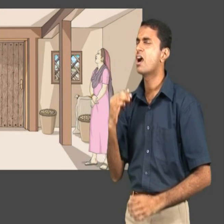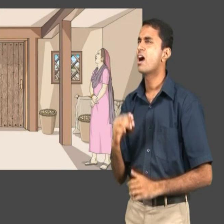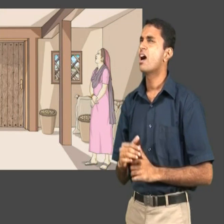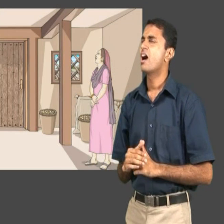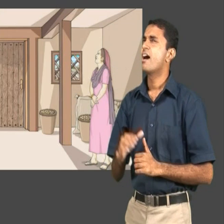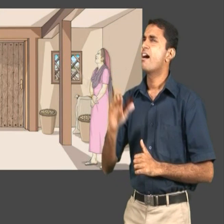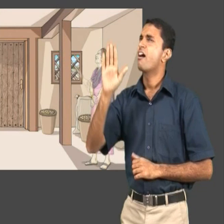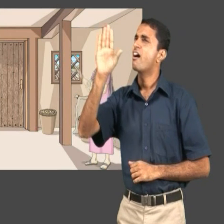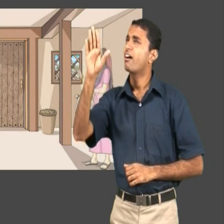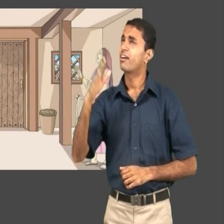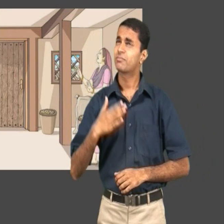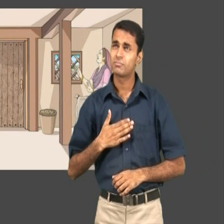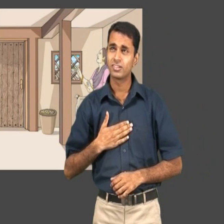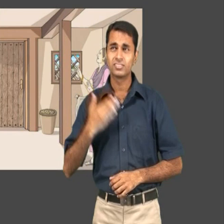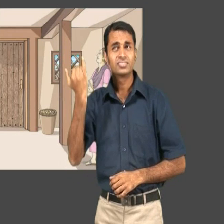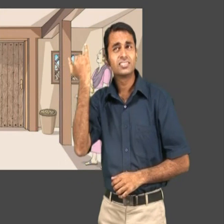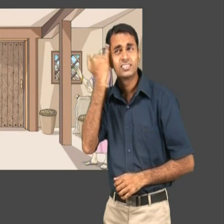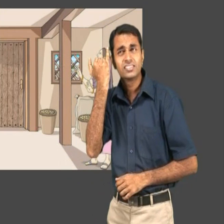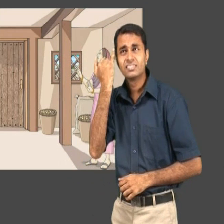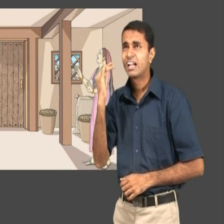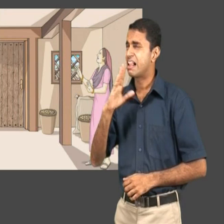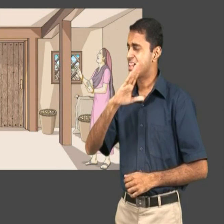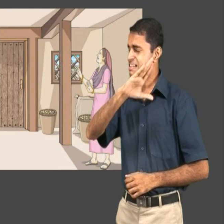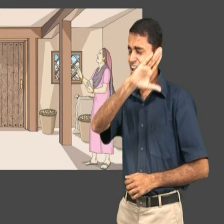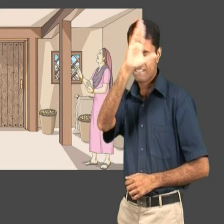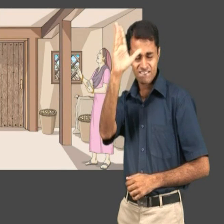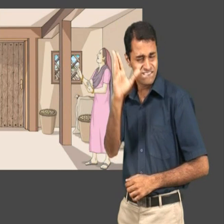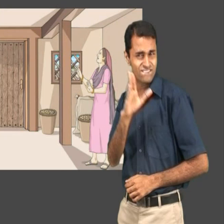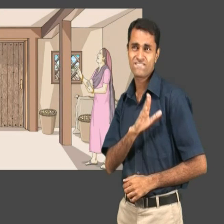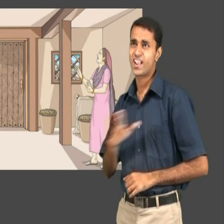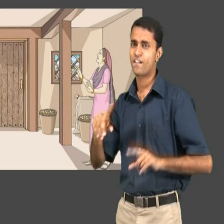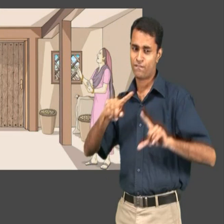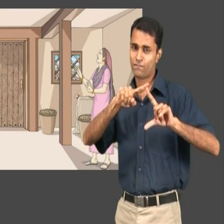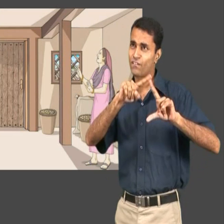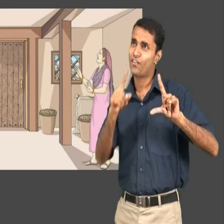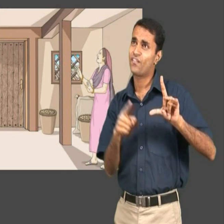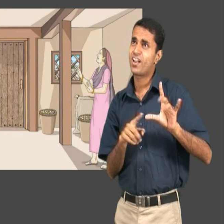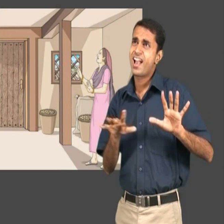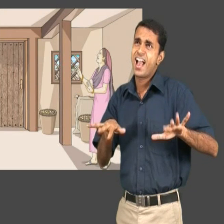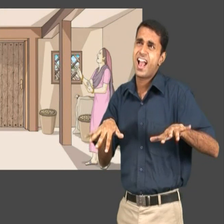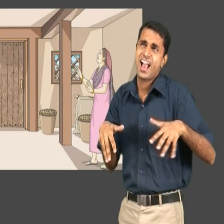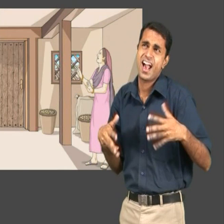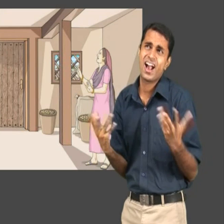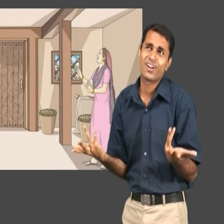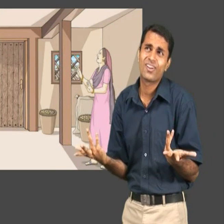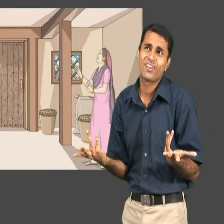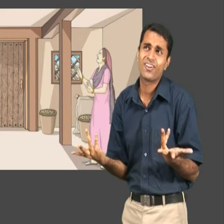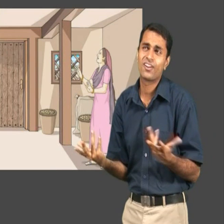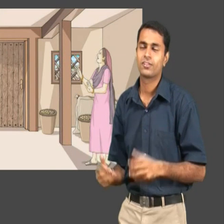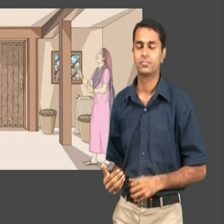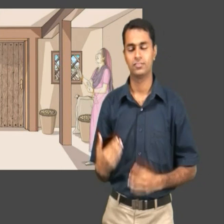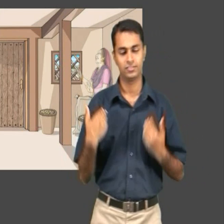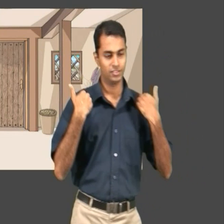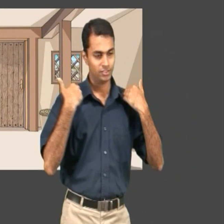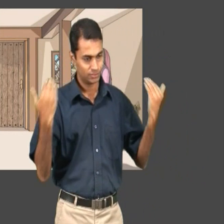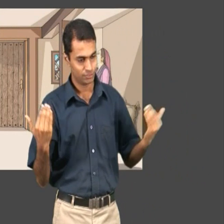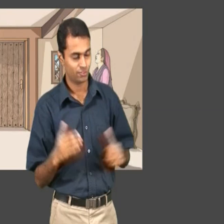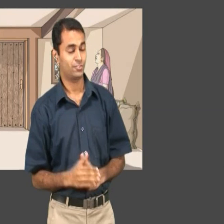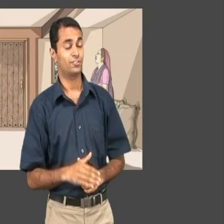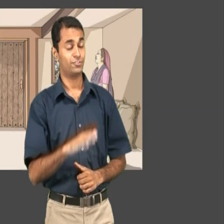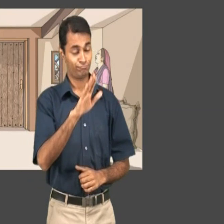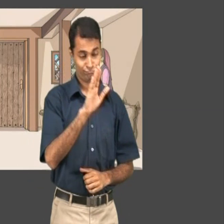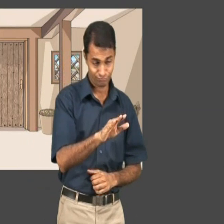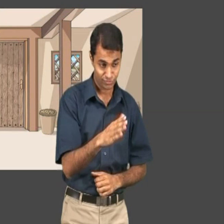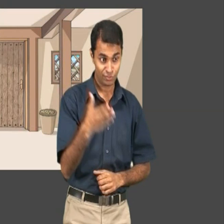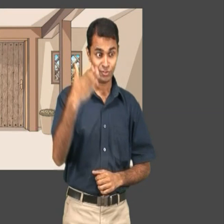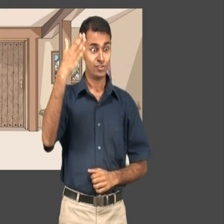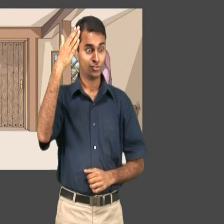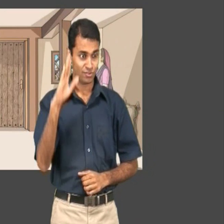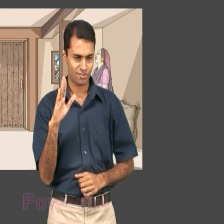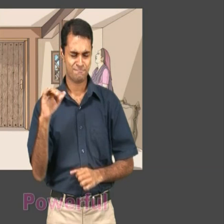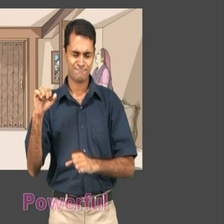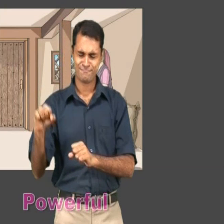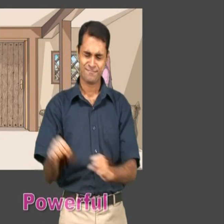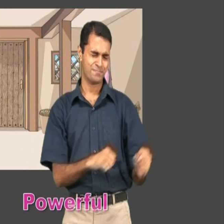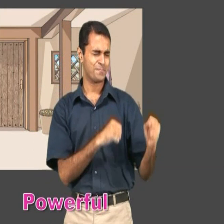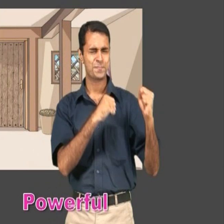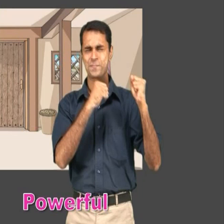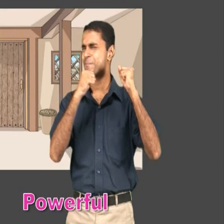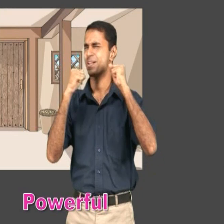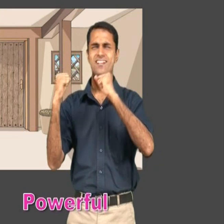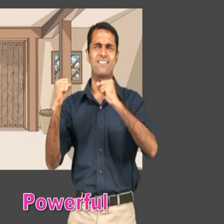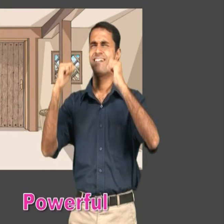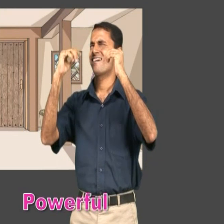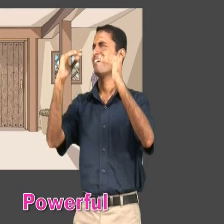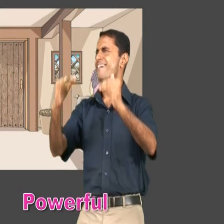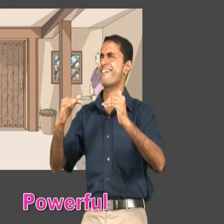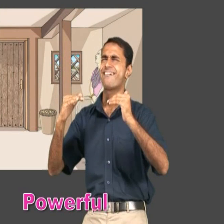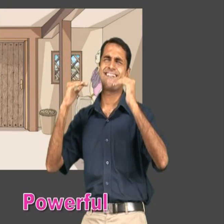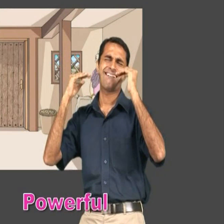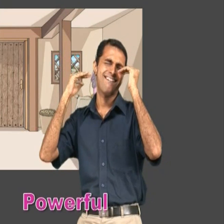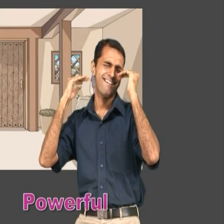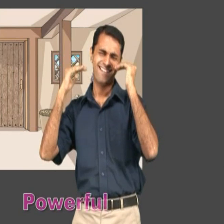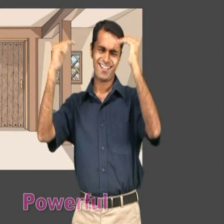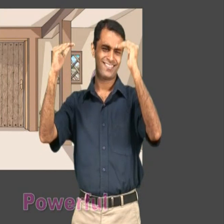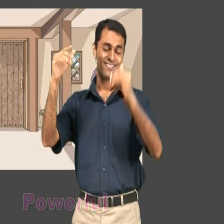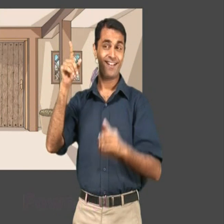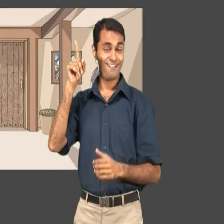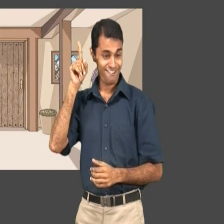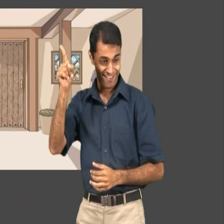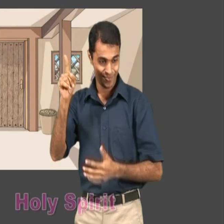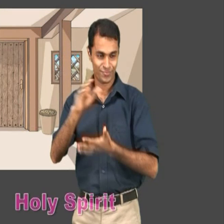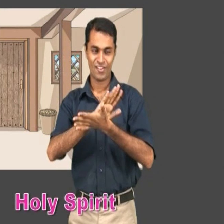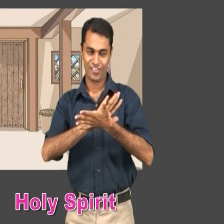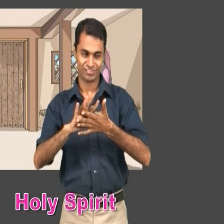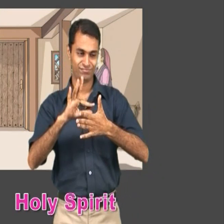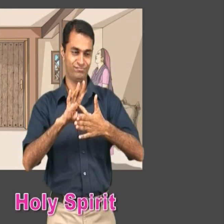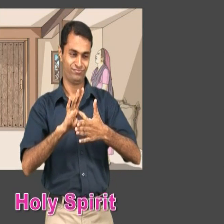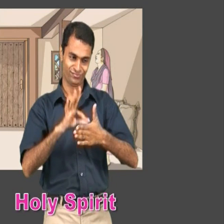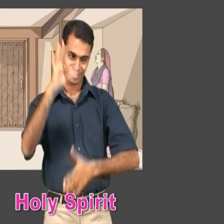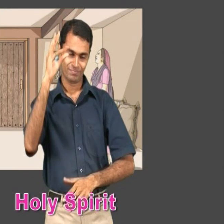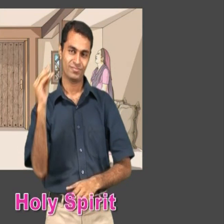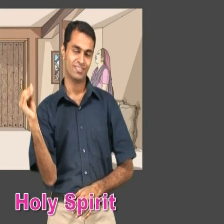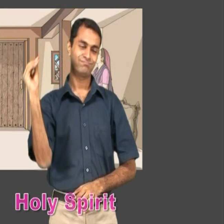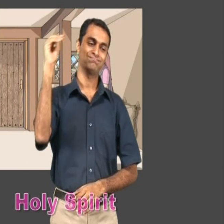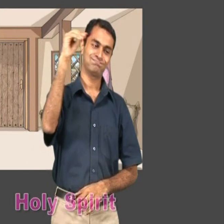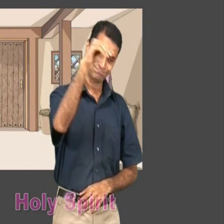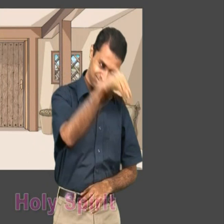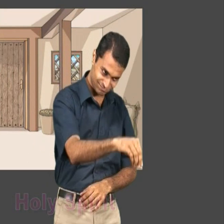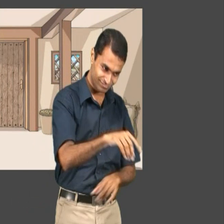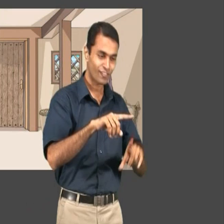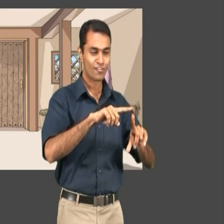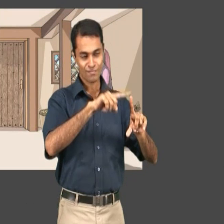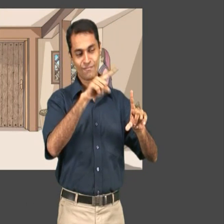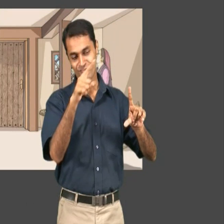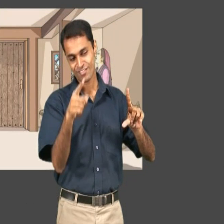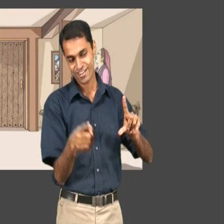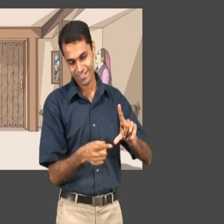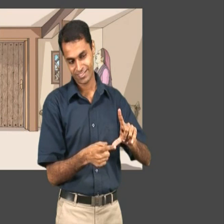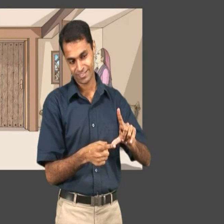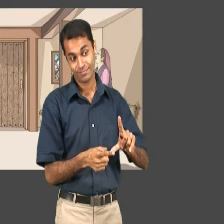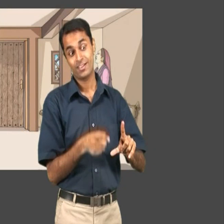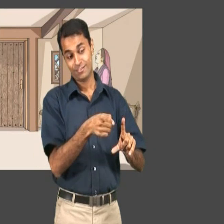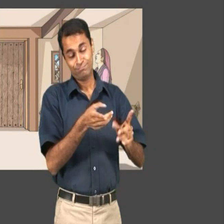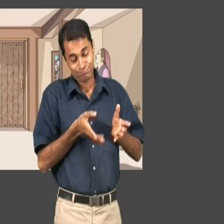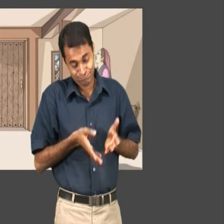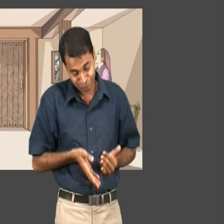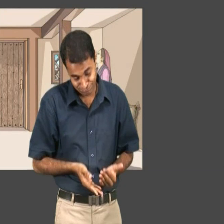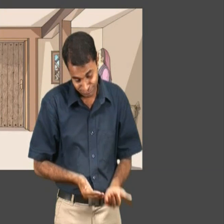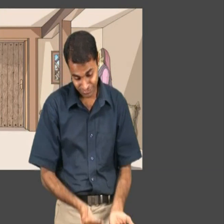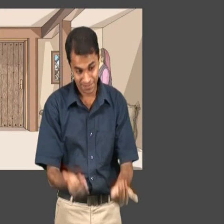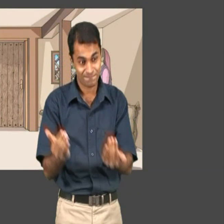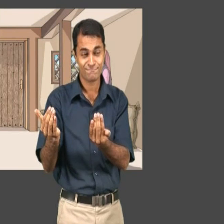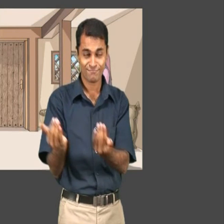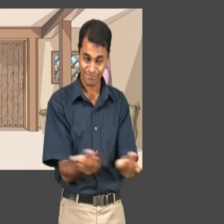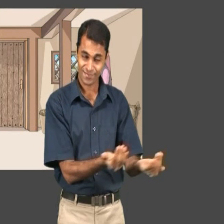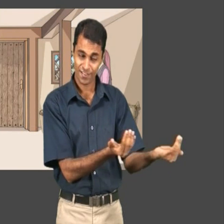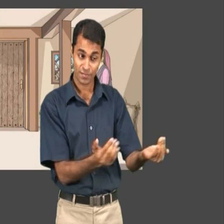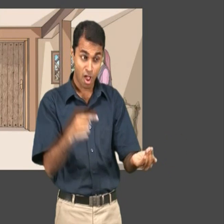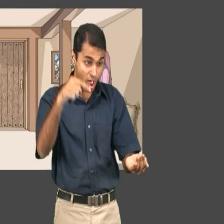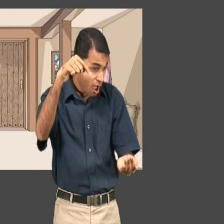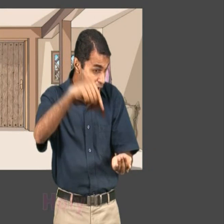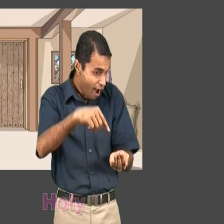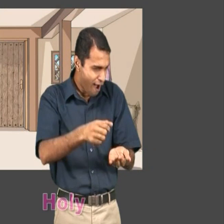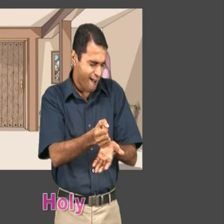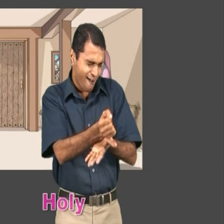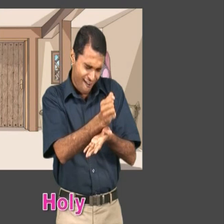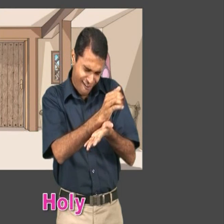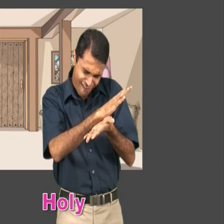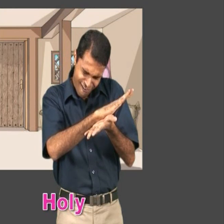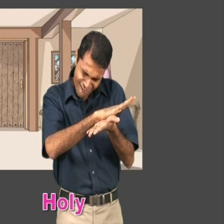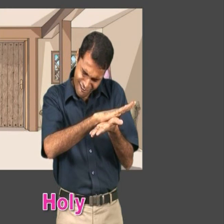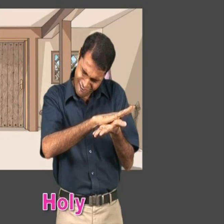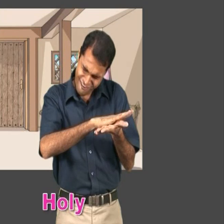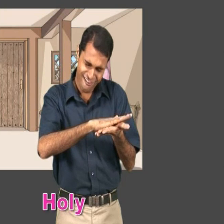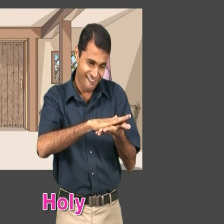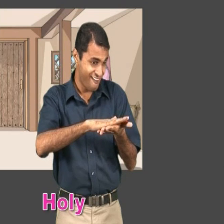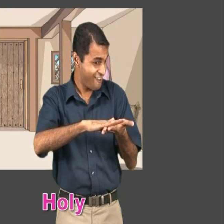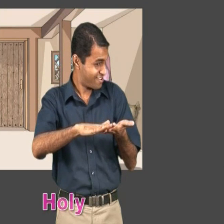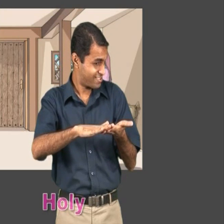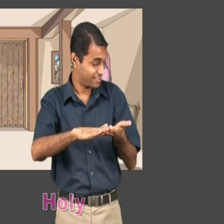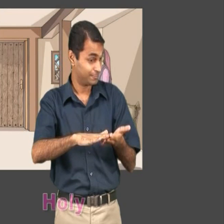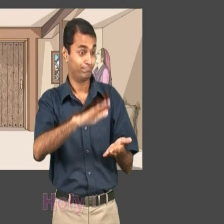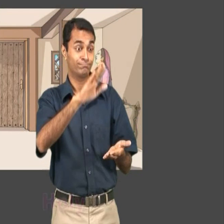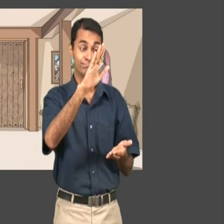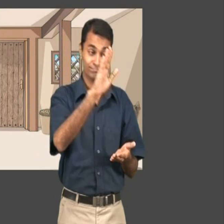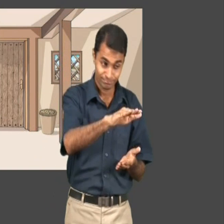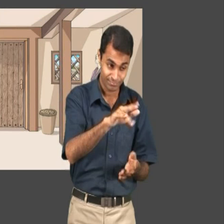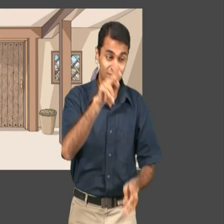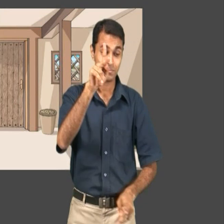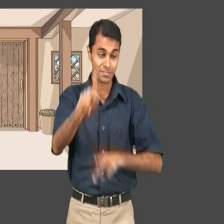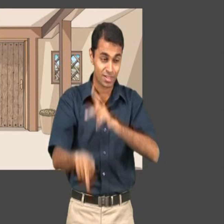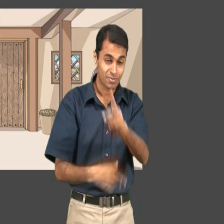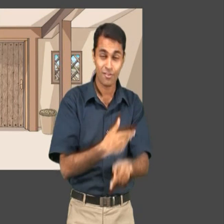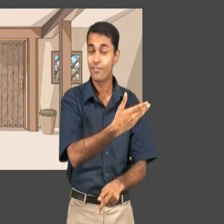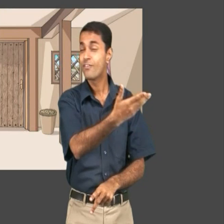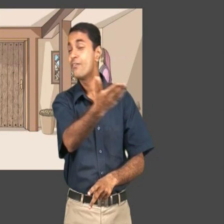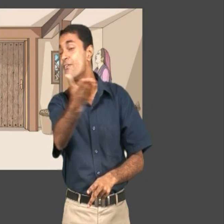Behold, you will conceive and give birth to a son, and you are to give Him the name Jesus.